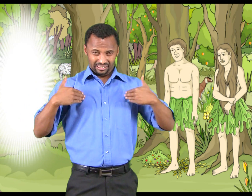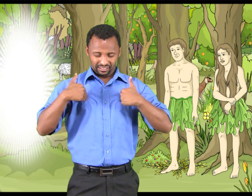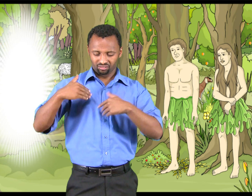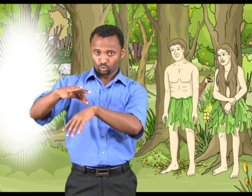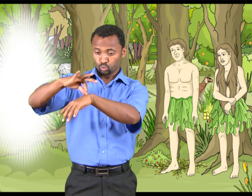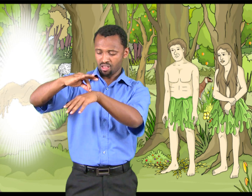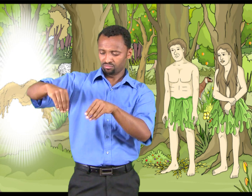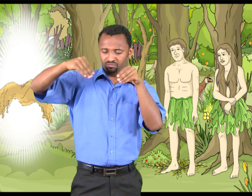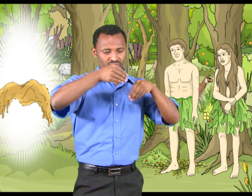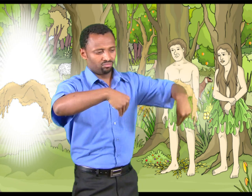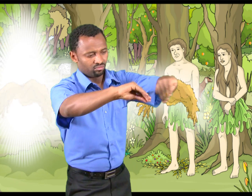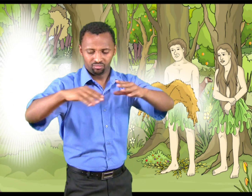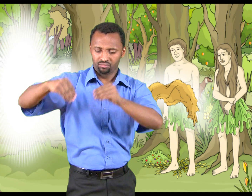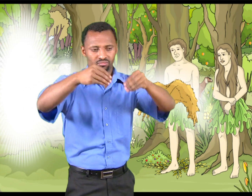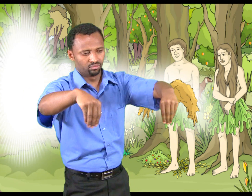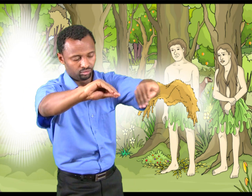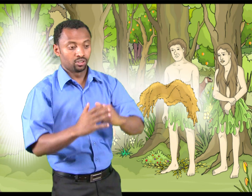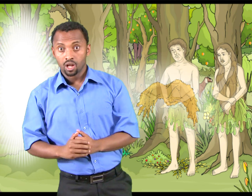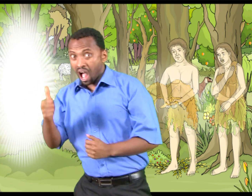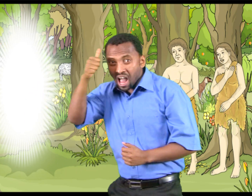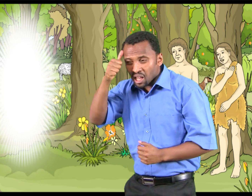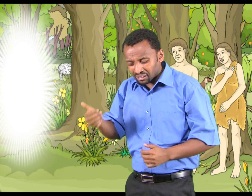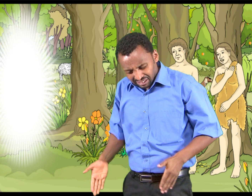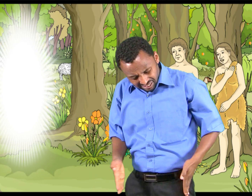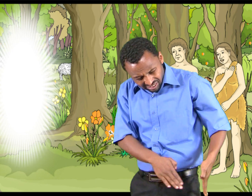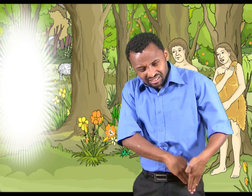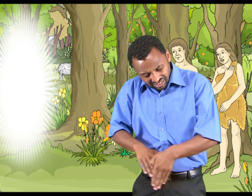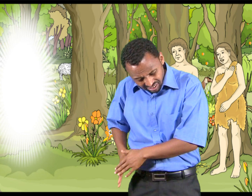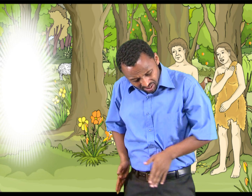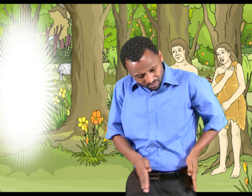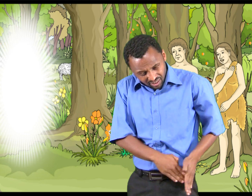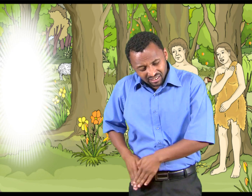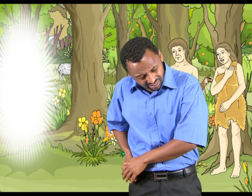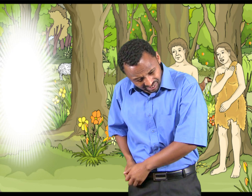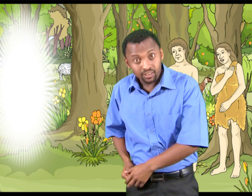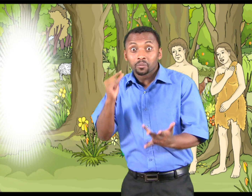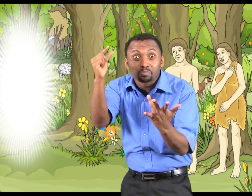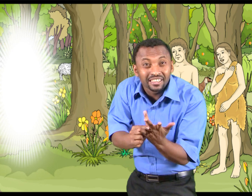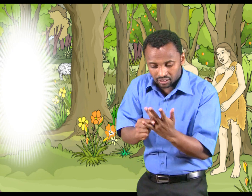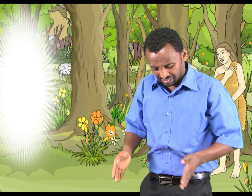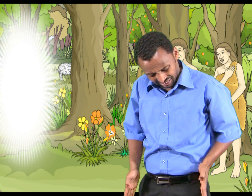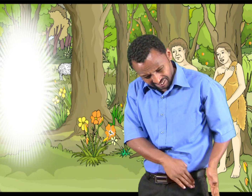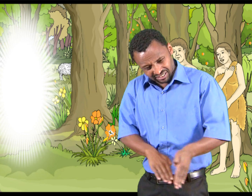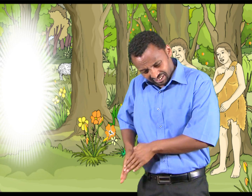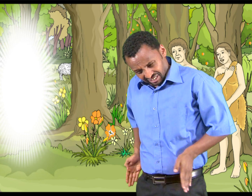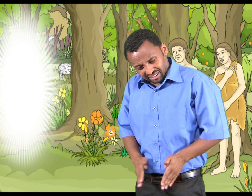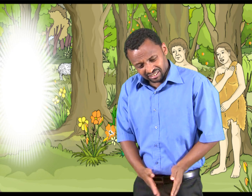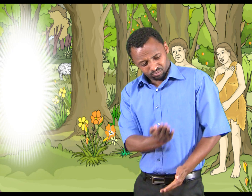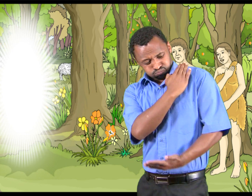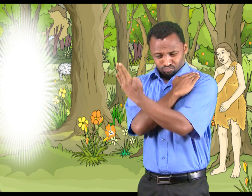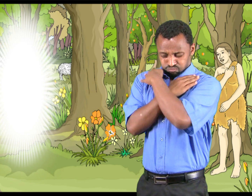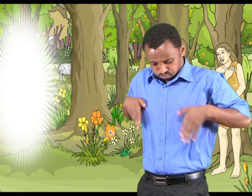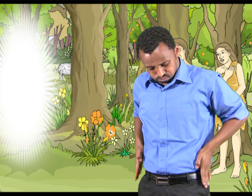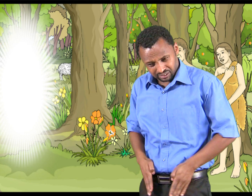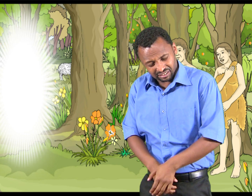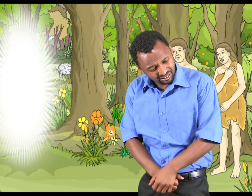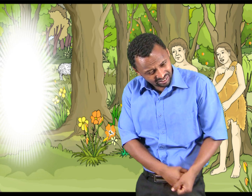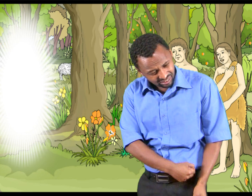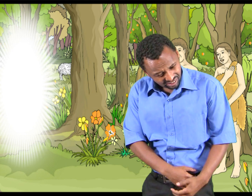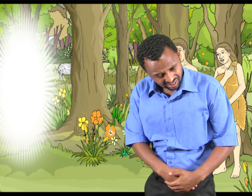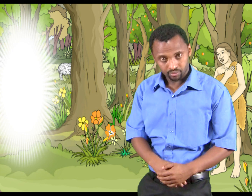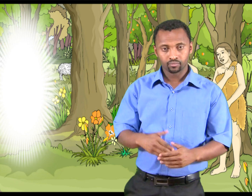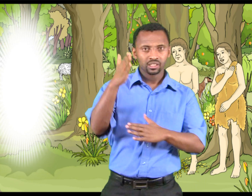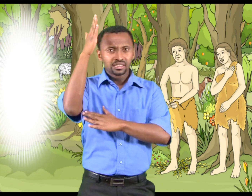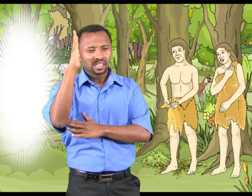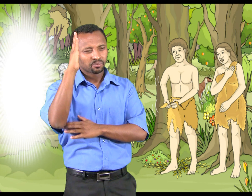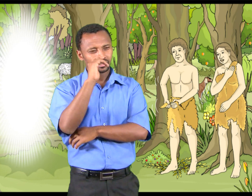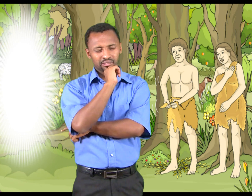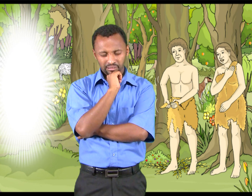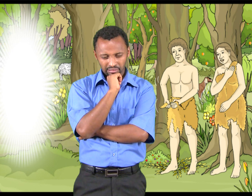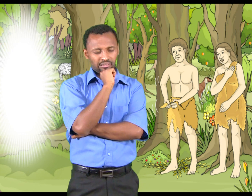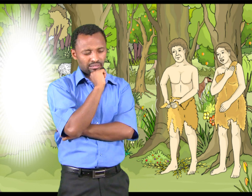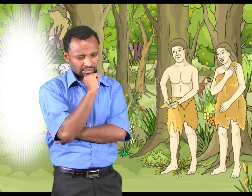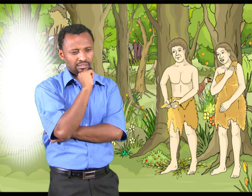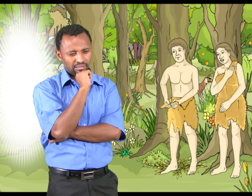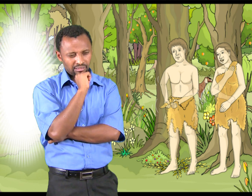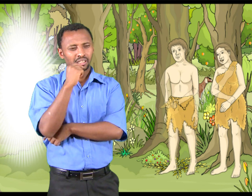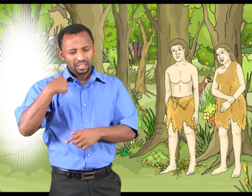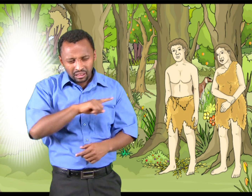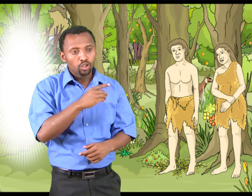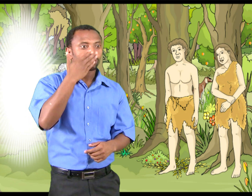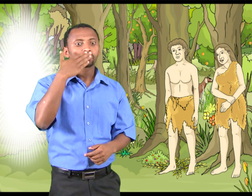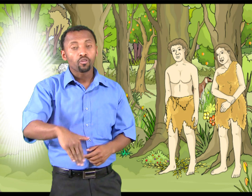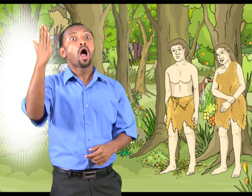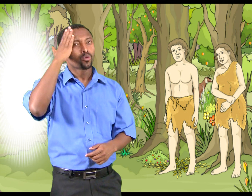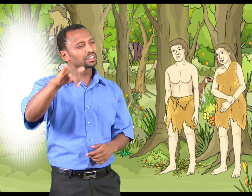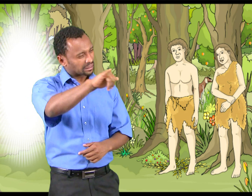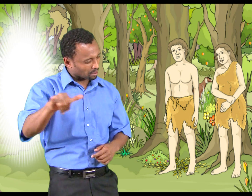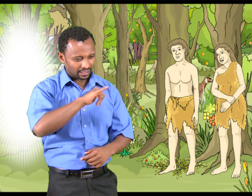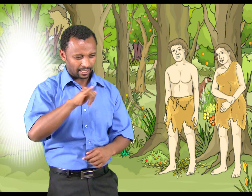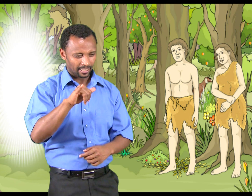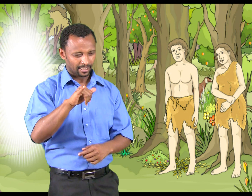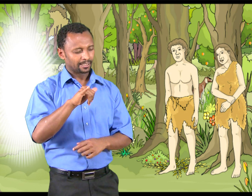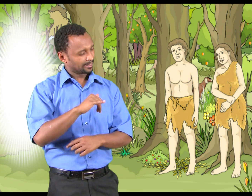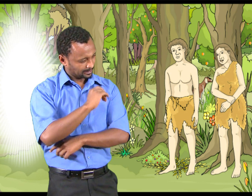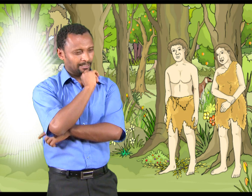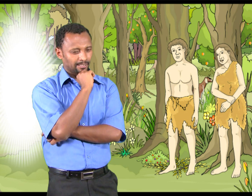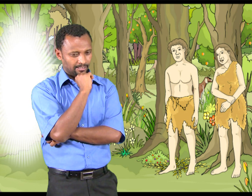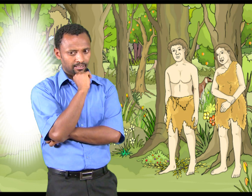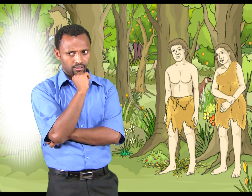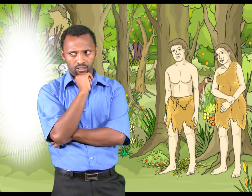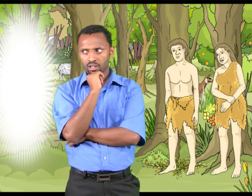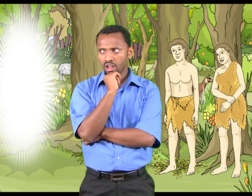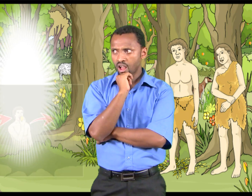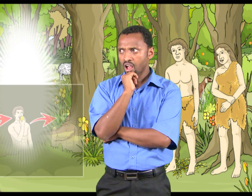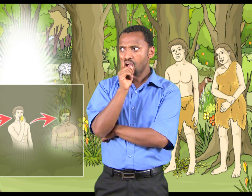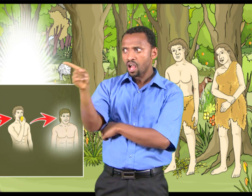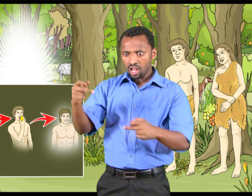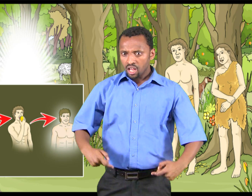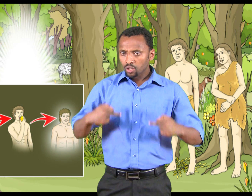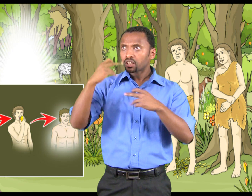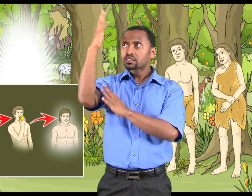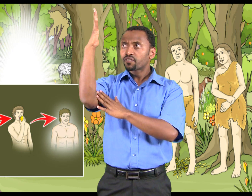And the LORD God made garments of skin for Adam and his wife, and He clothed them.